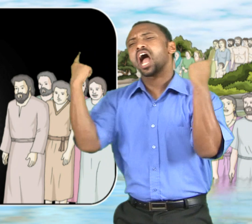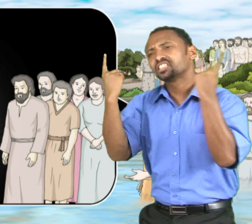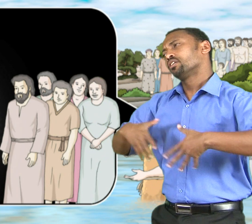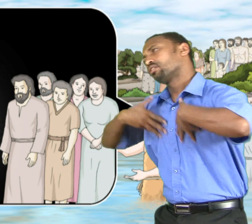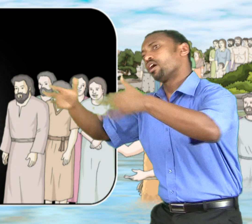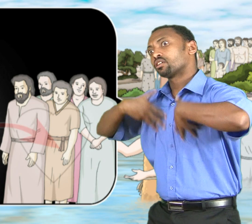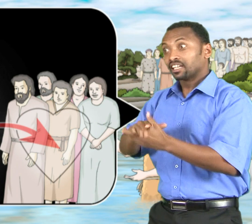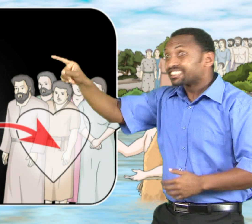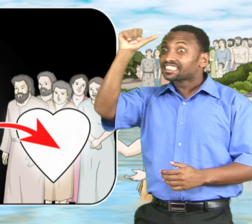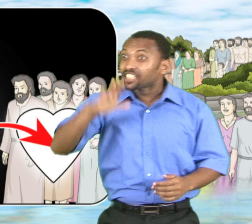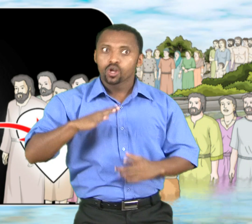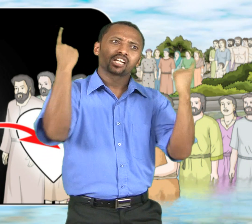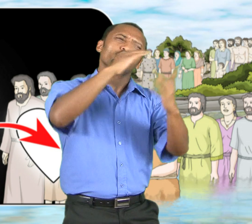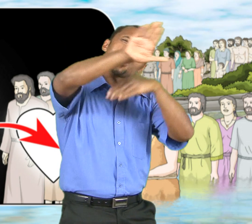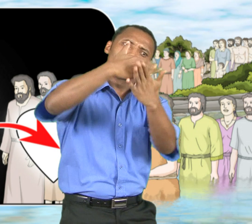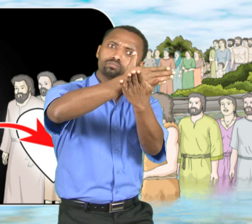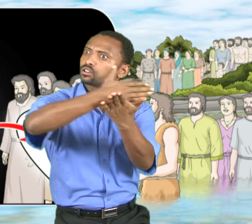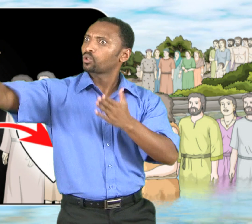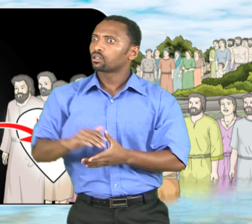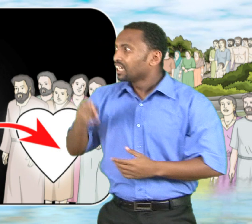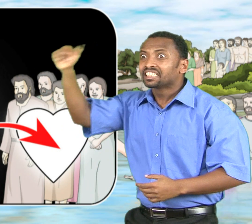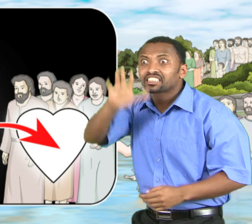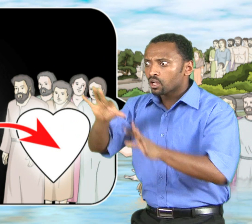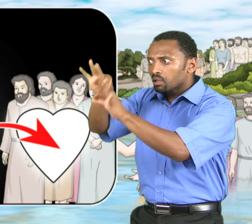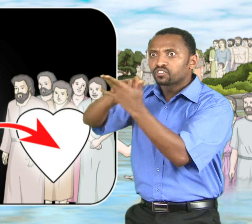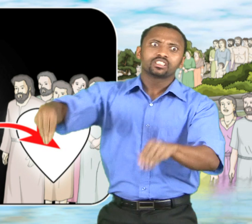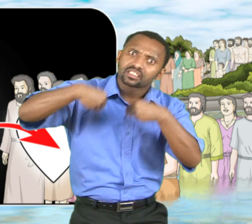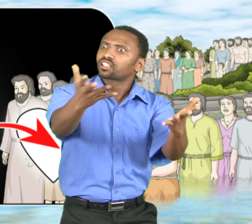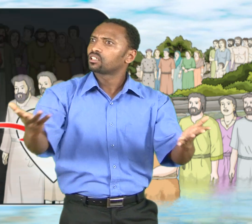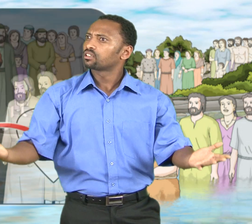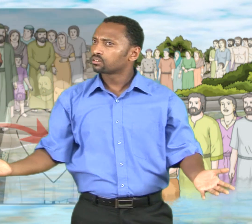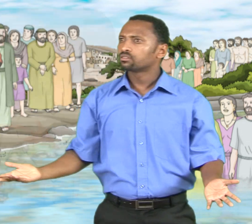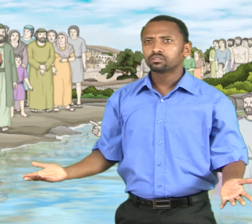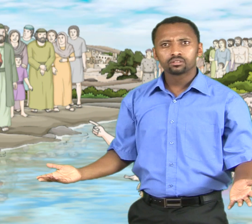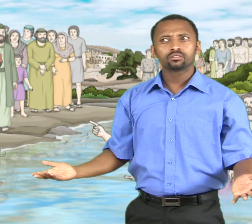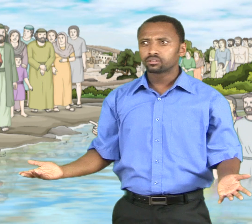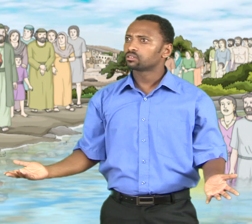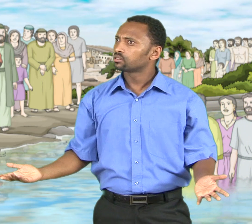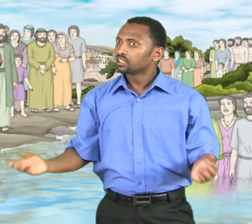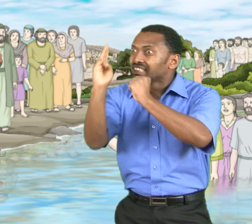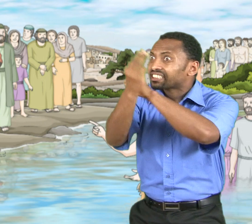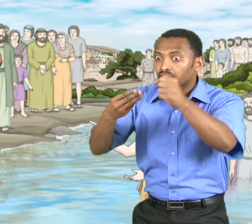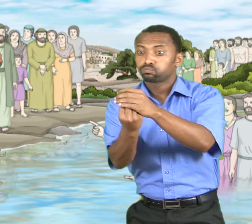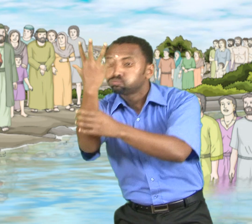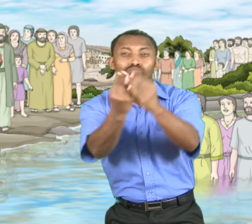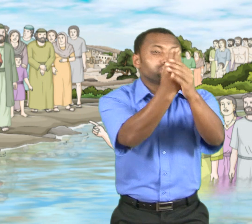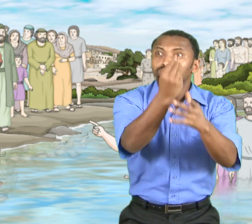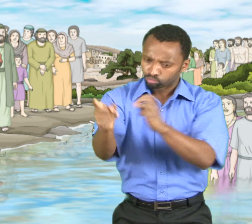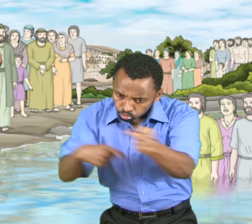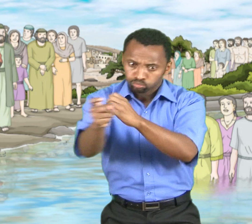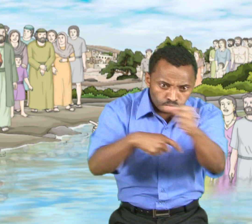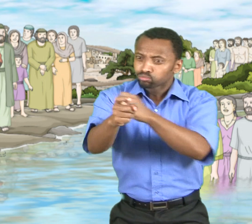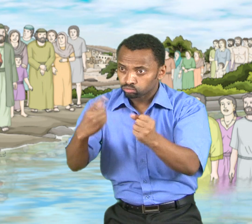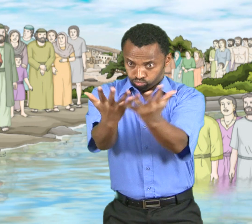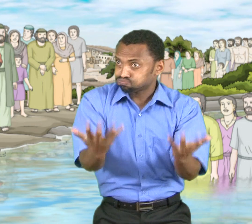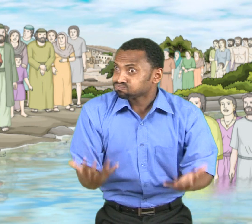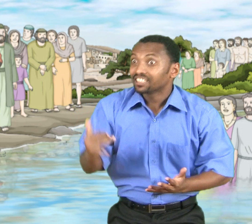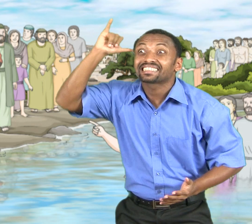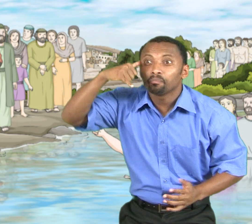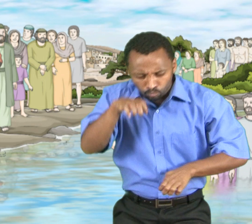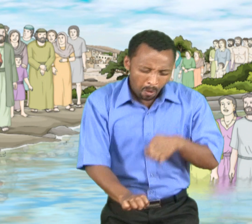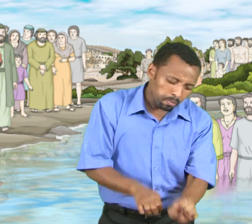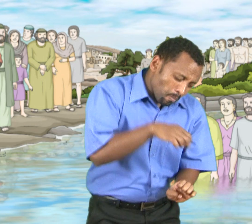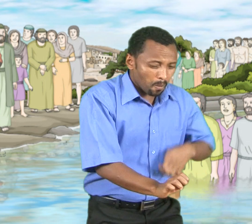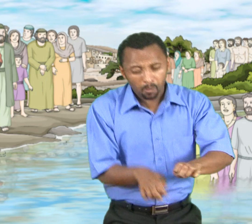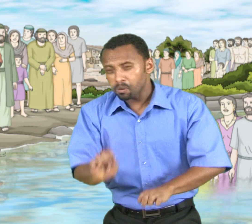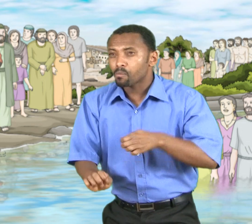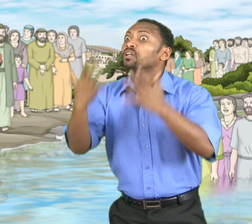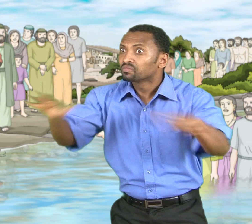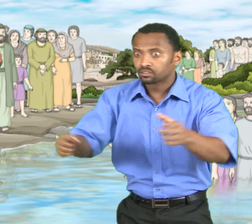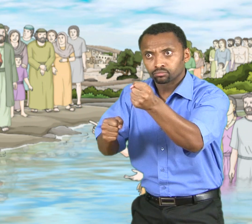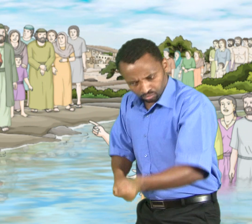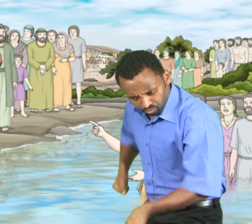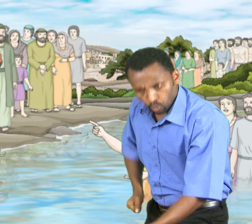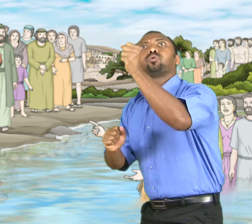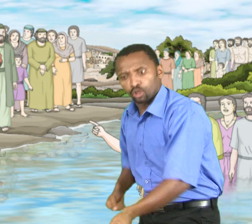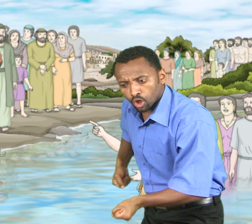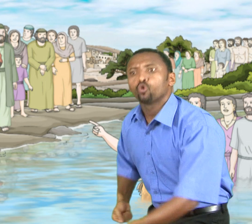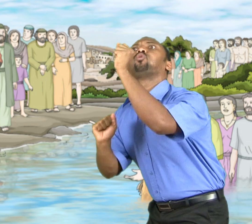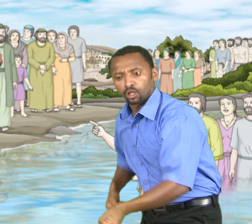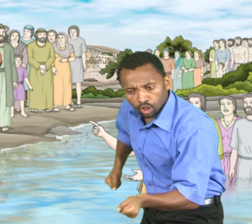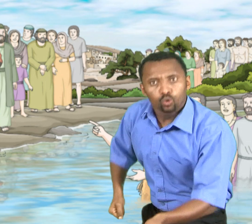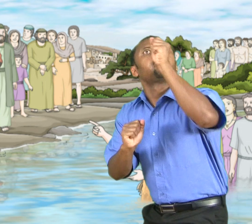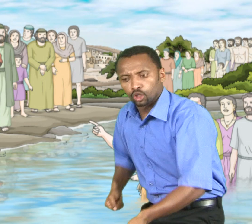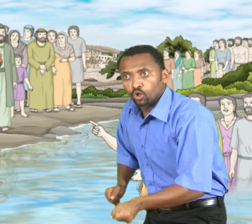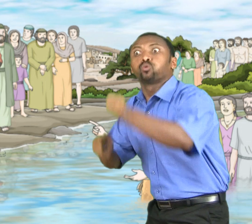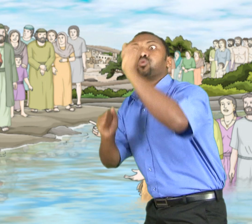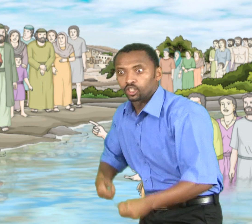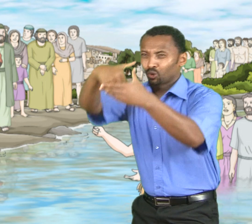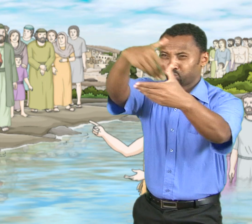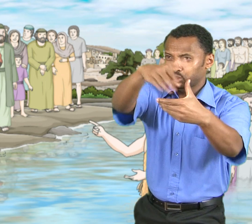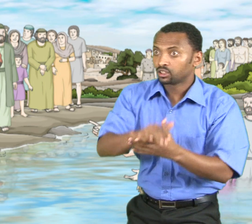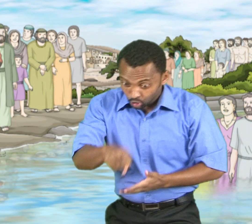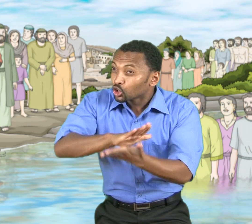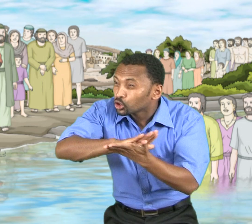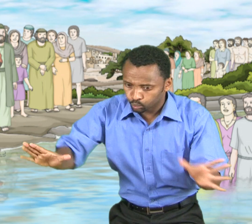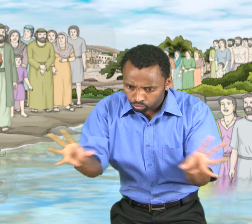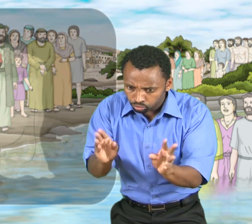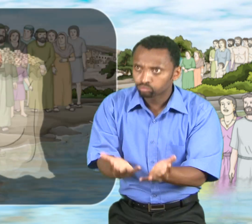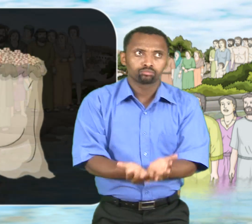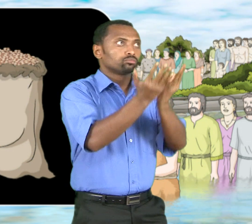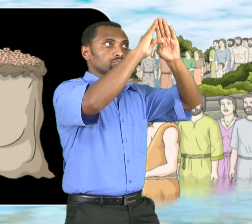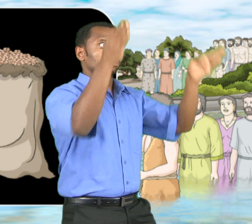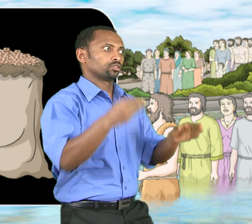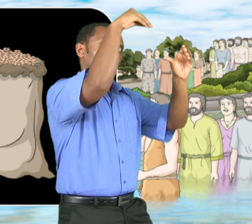He will baptize you with the Holy Spirit and with fire.